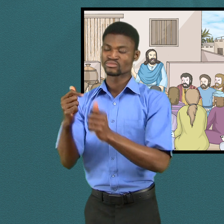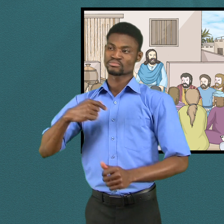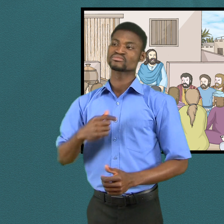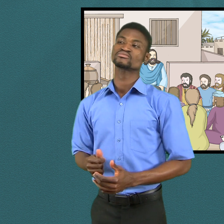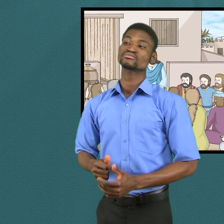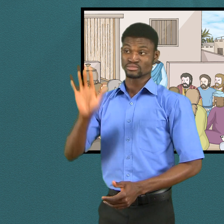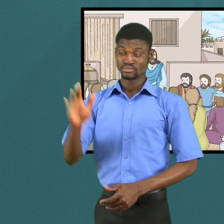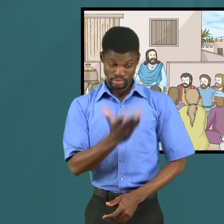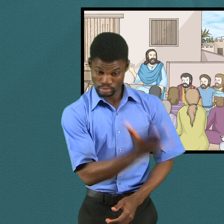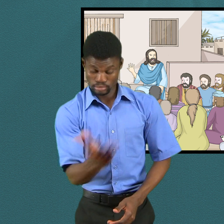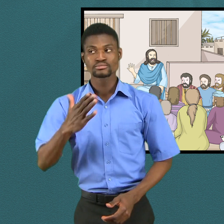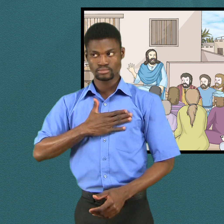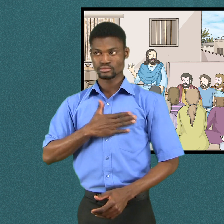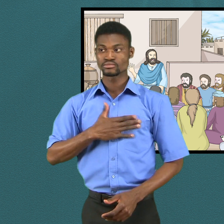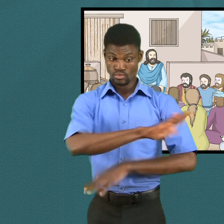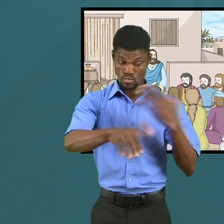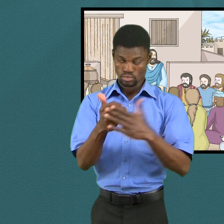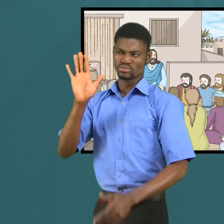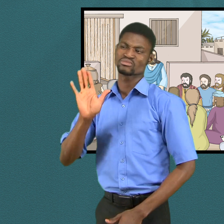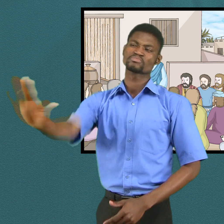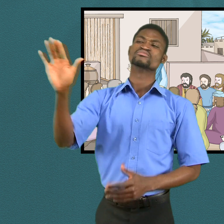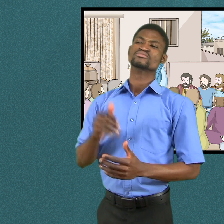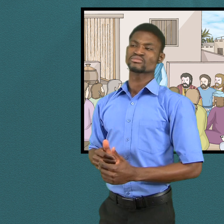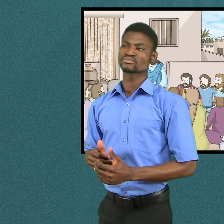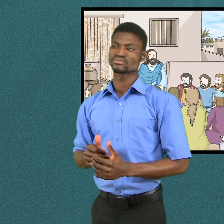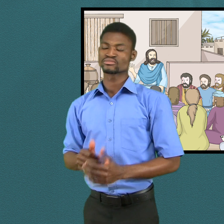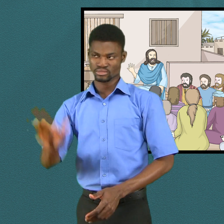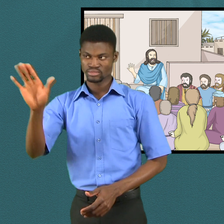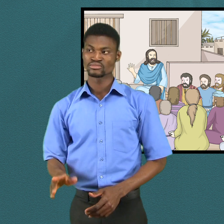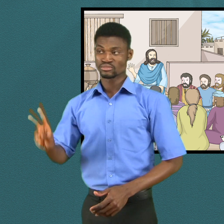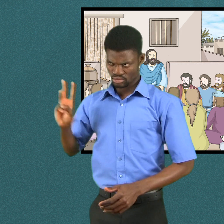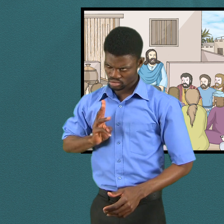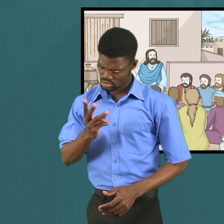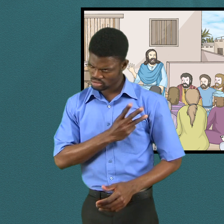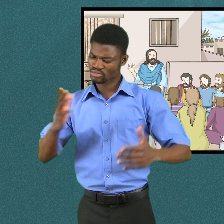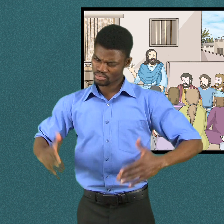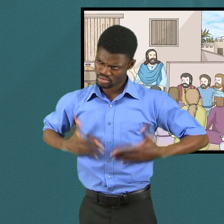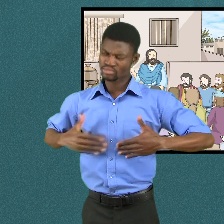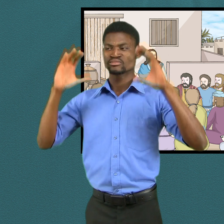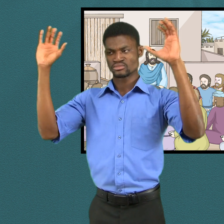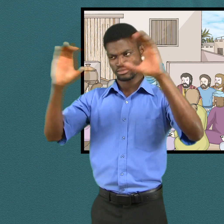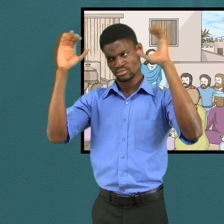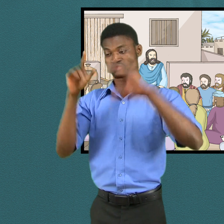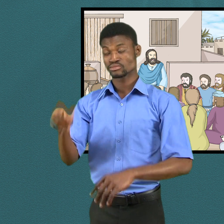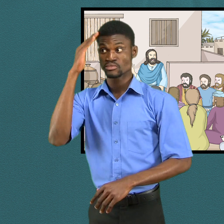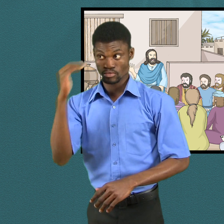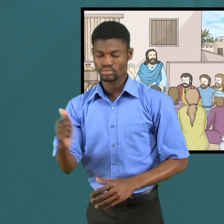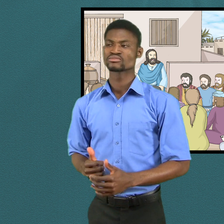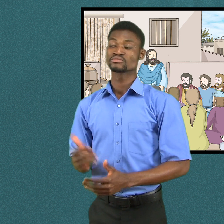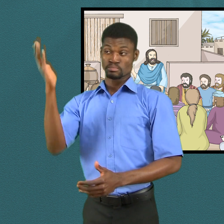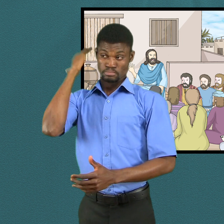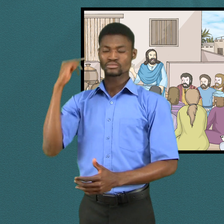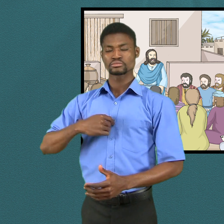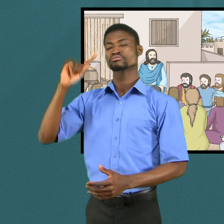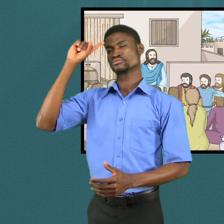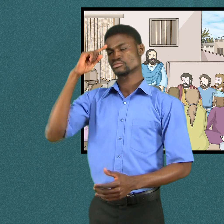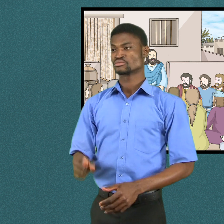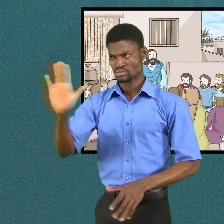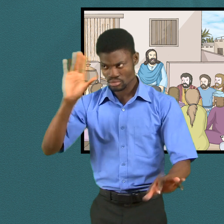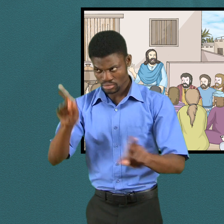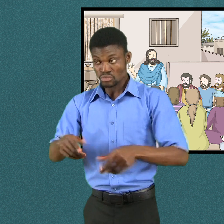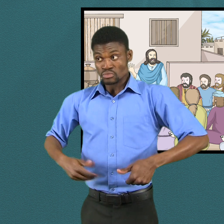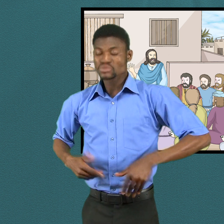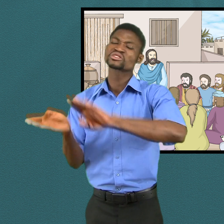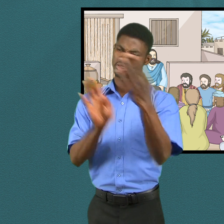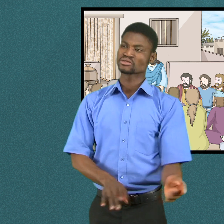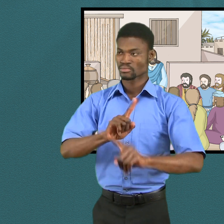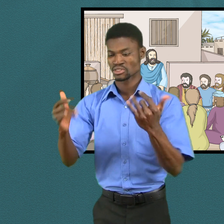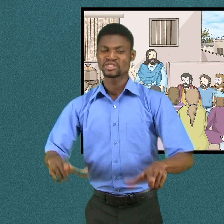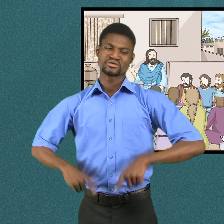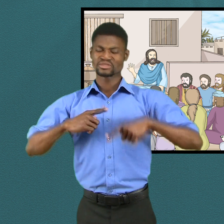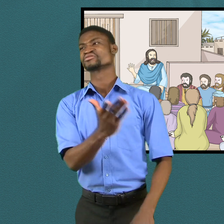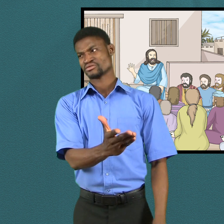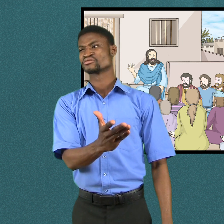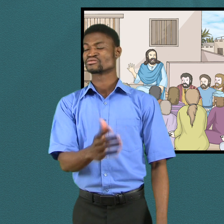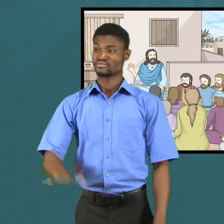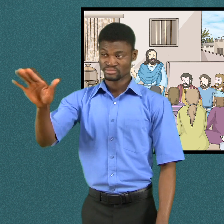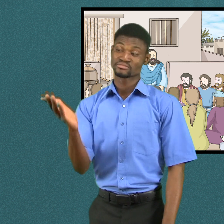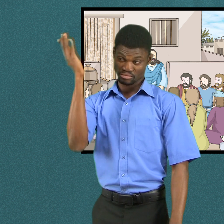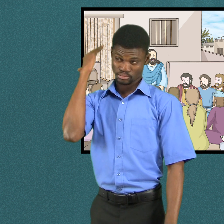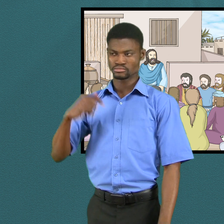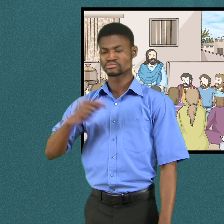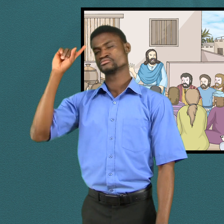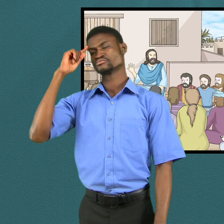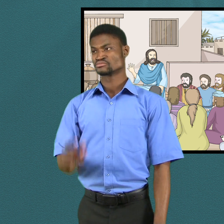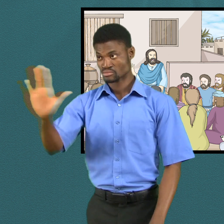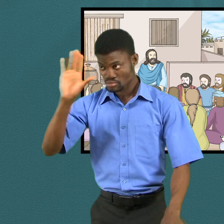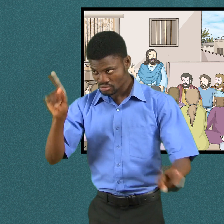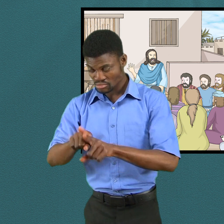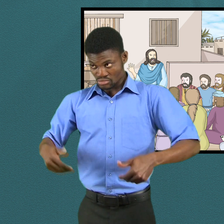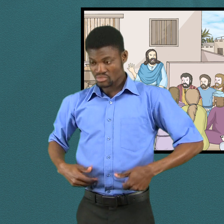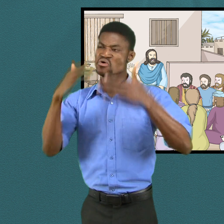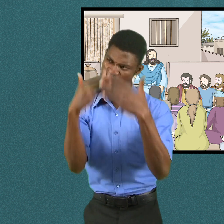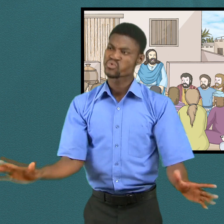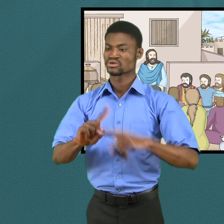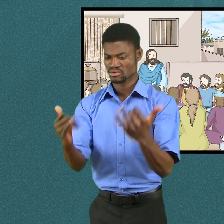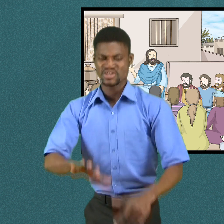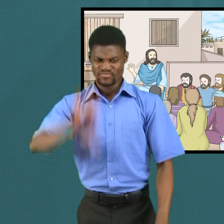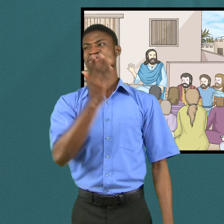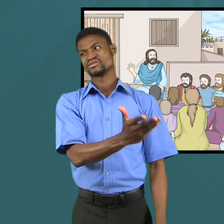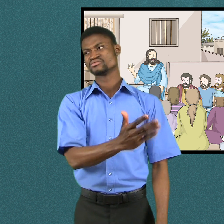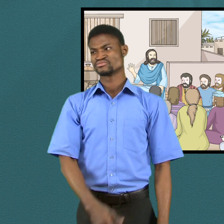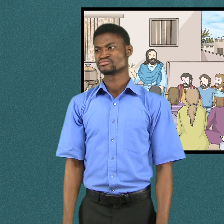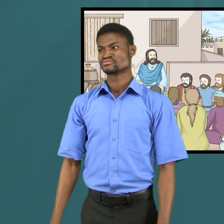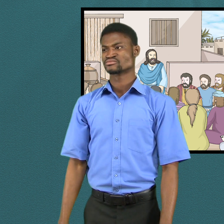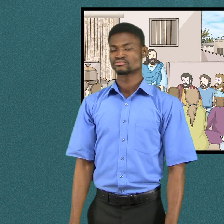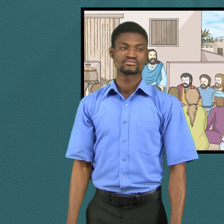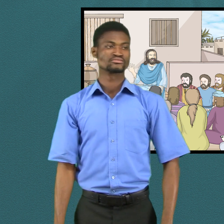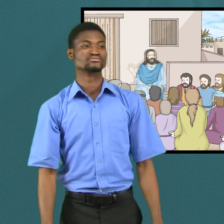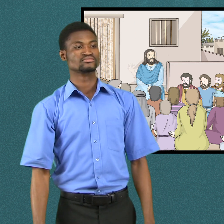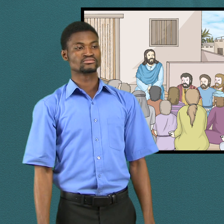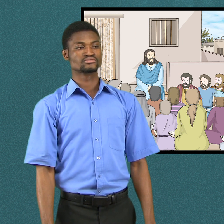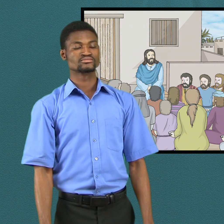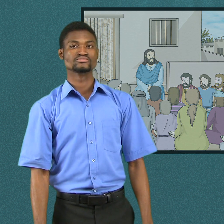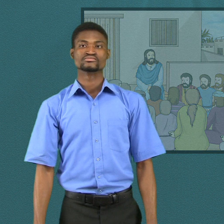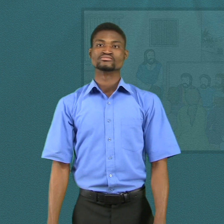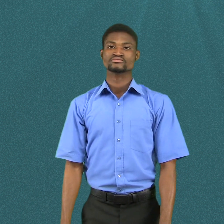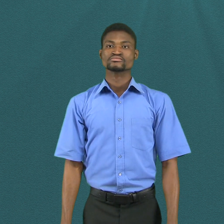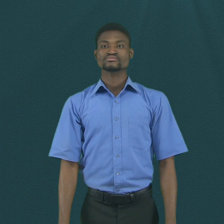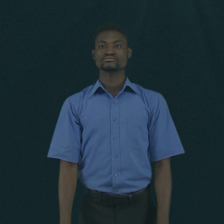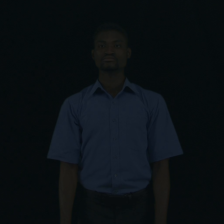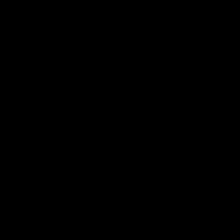But it was fitting to celebrate and be glad, because this brother of yours was dead and is alive again; he was lost and is found.’”